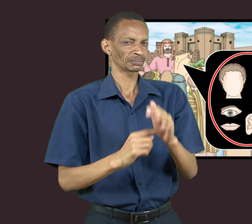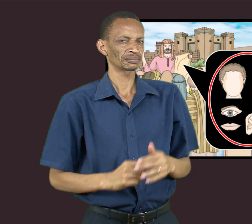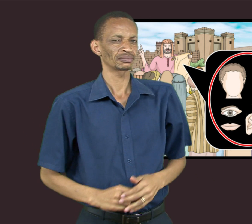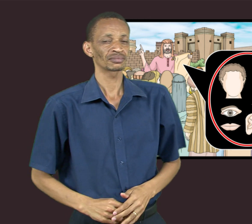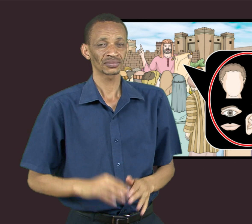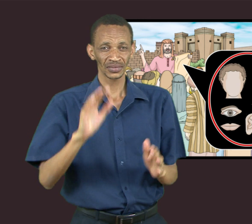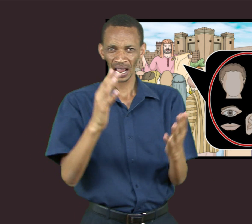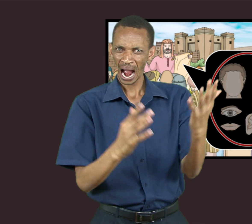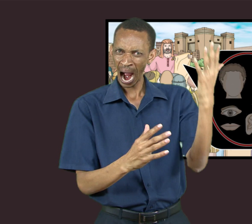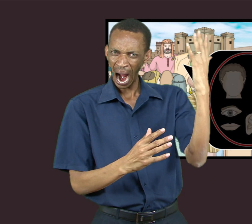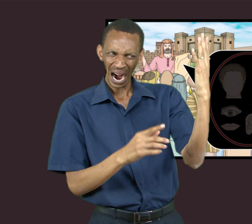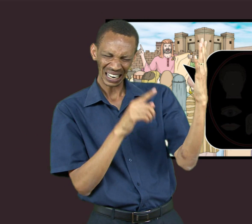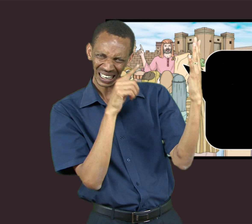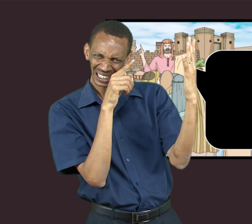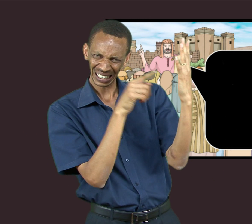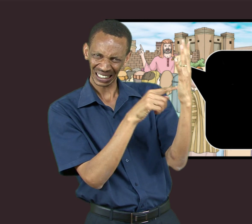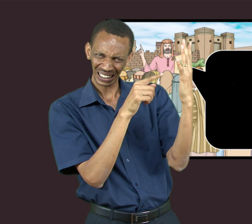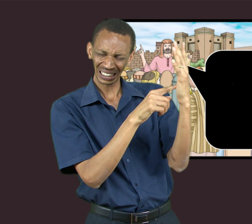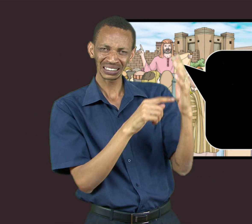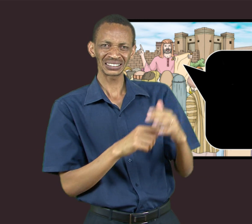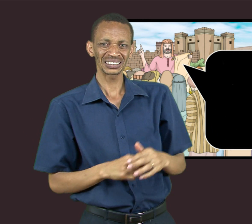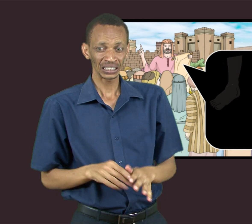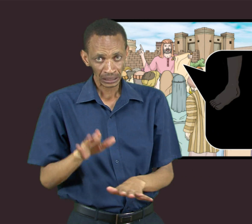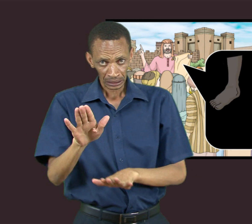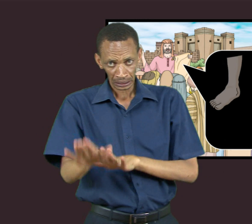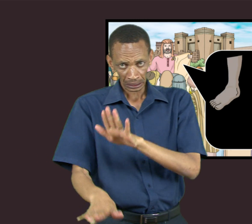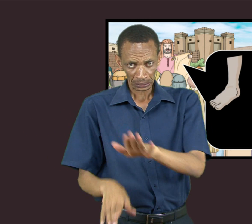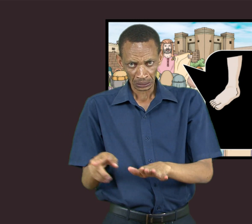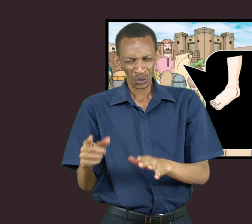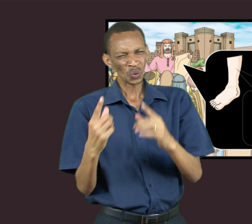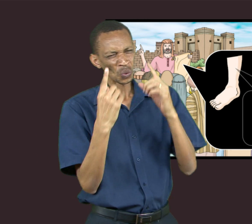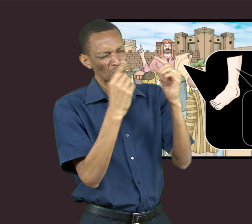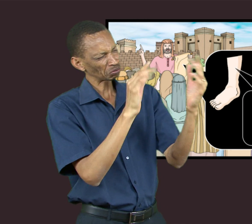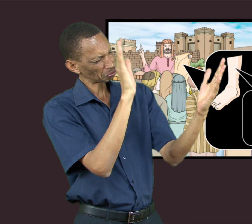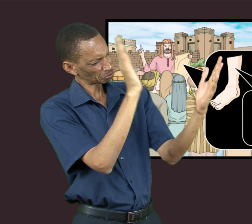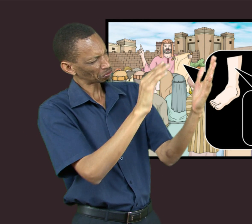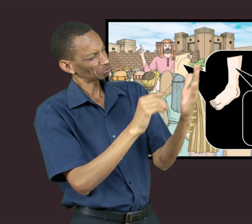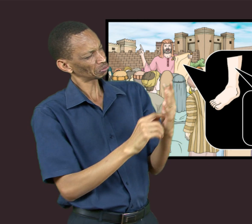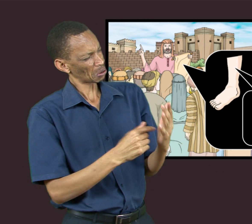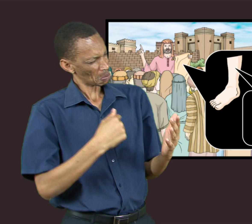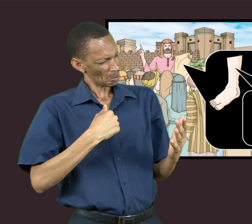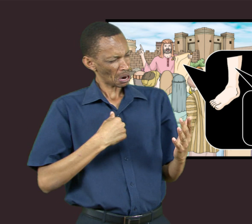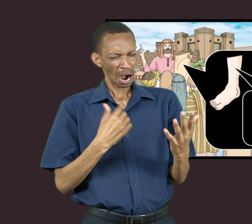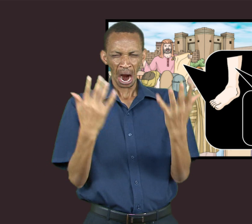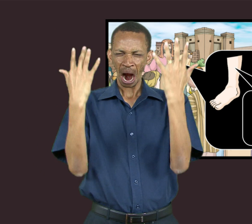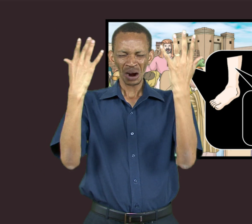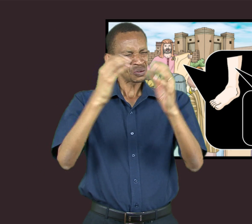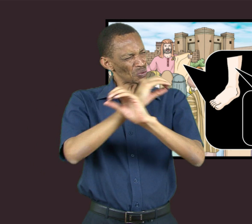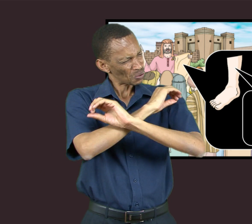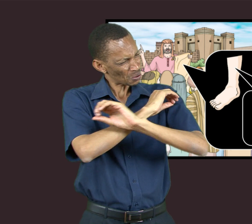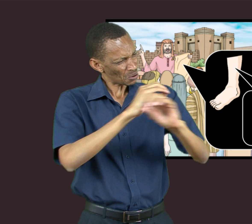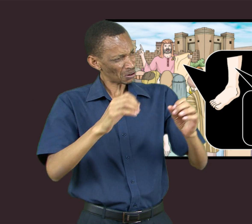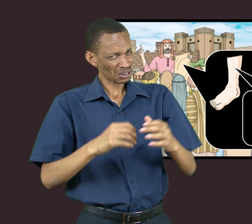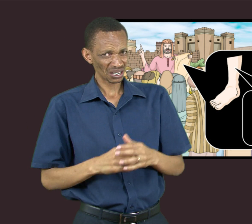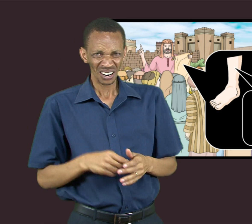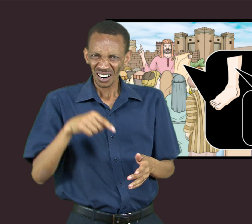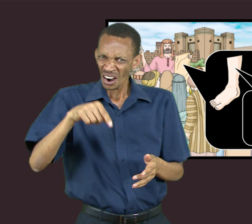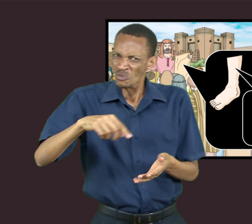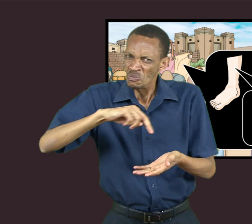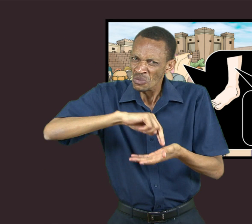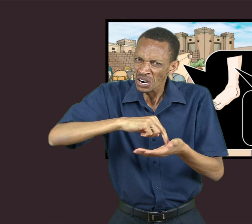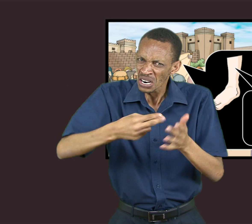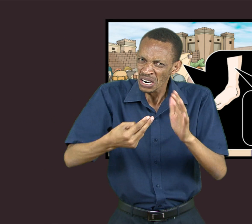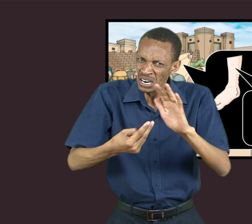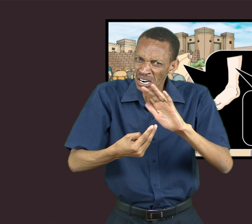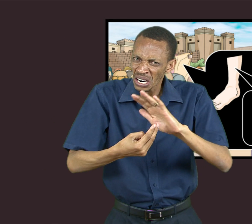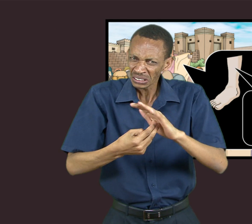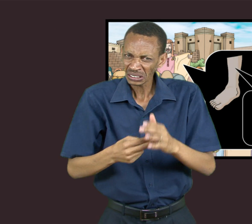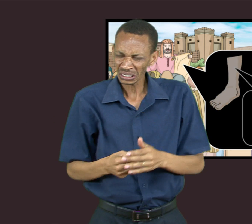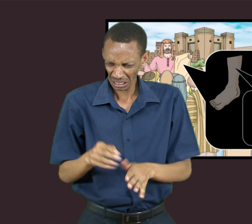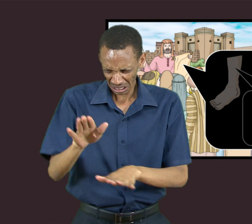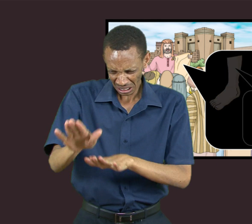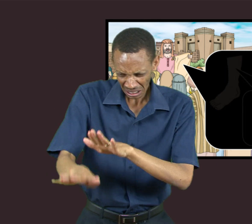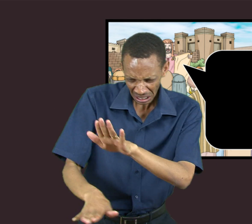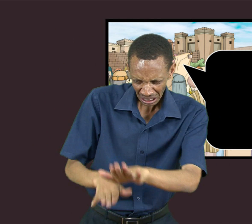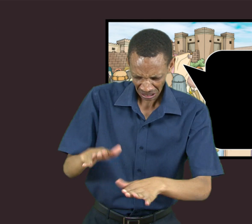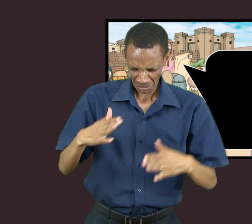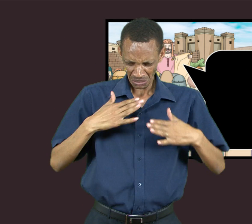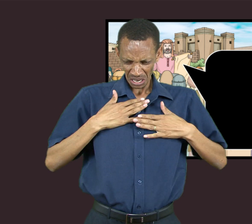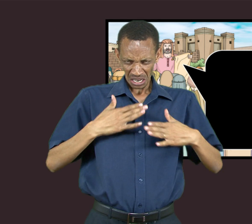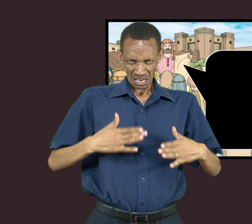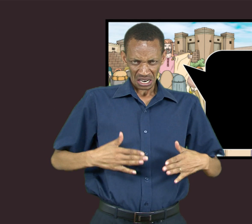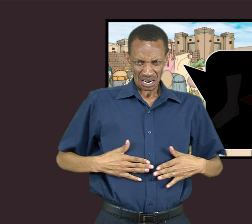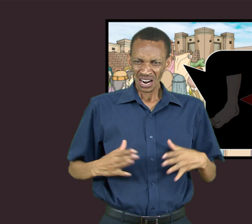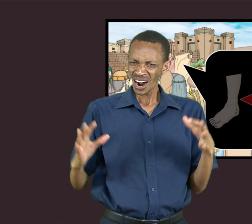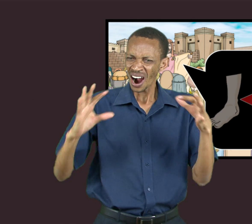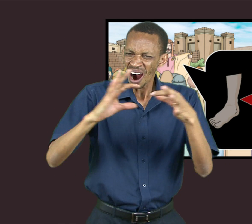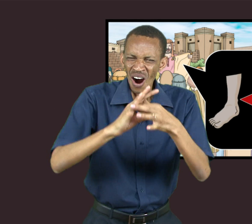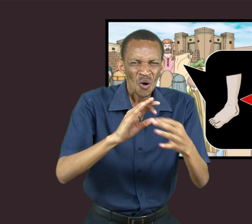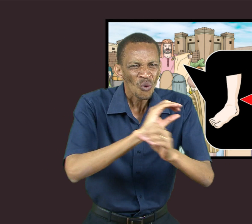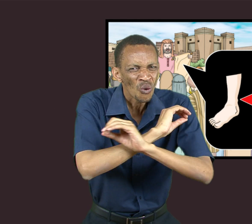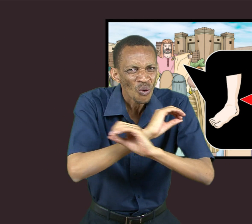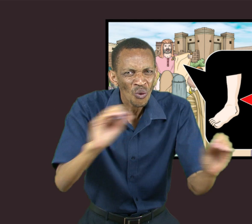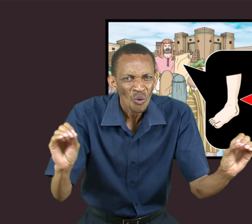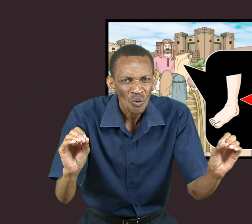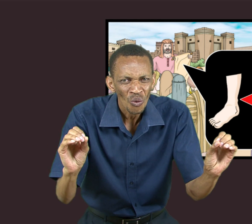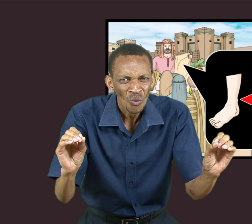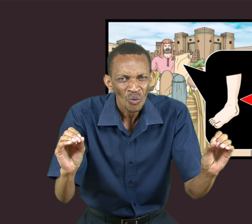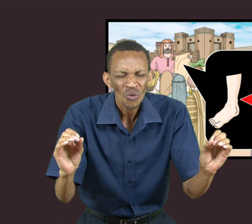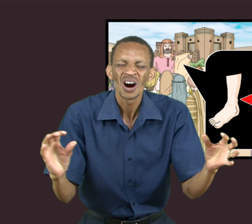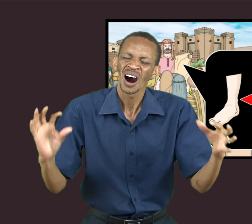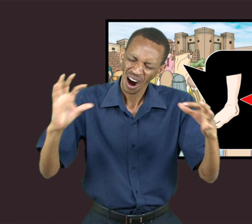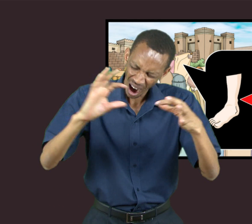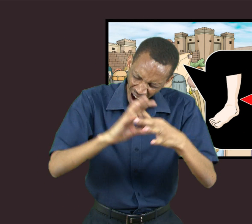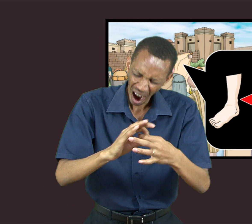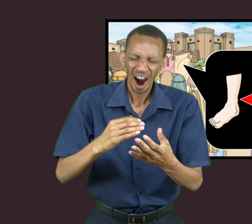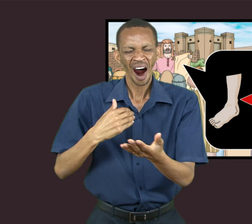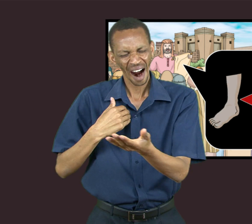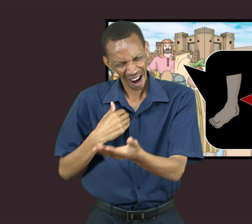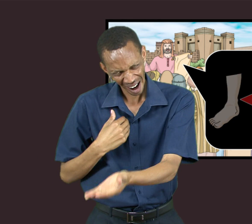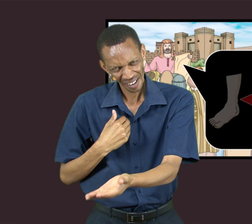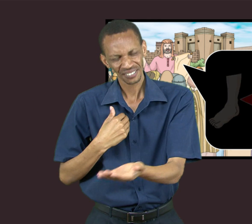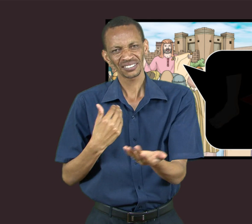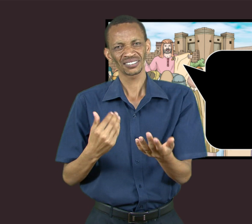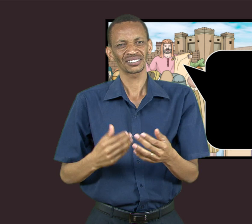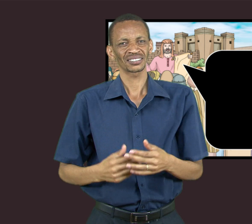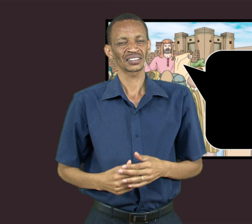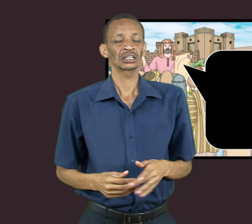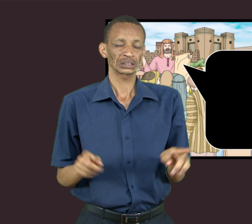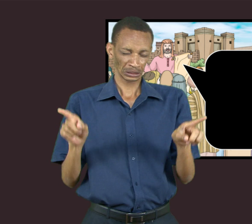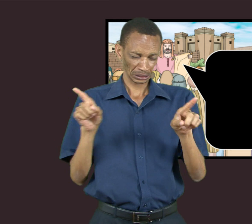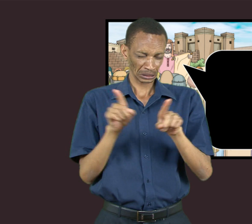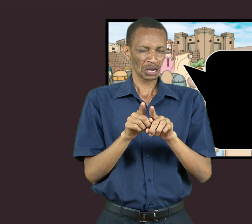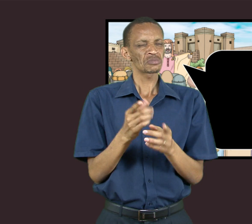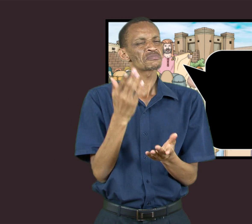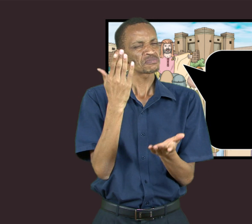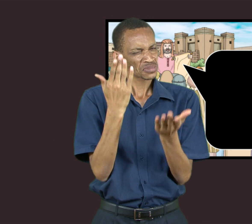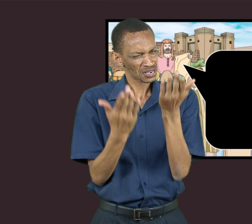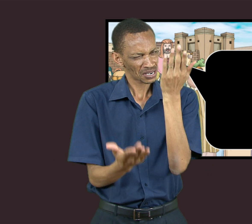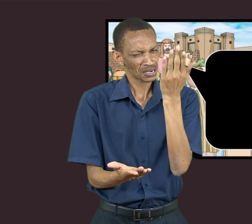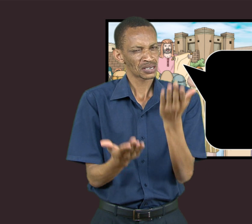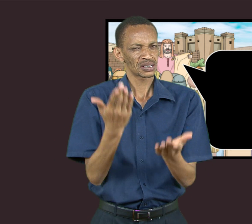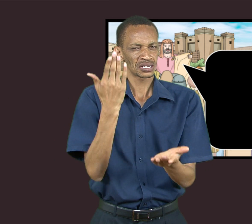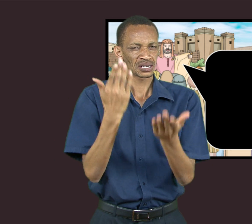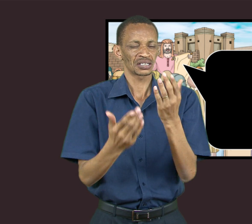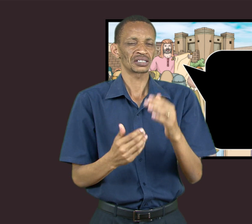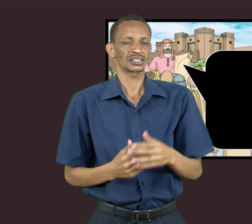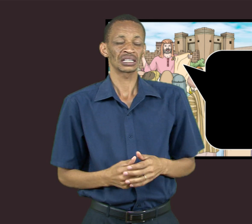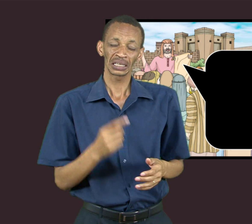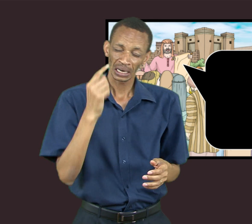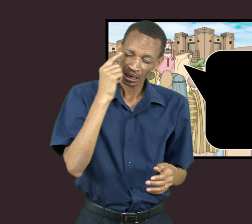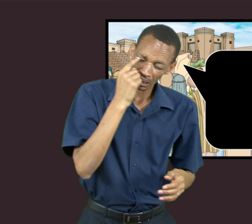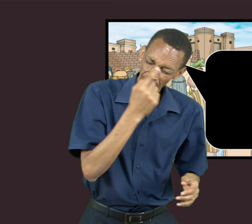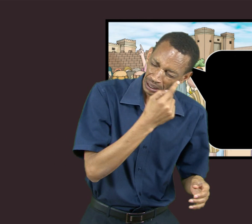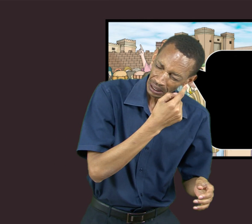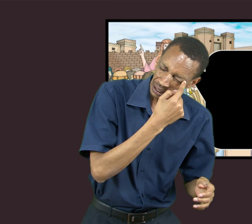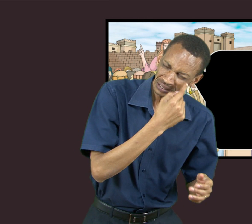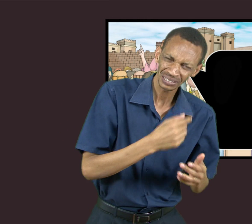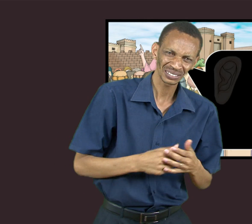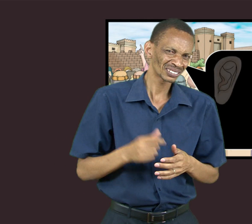If the foot should say, “Because I am not a hand, I do not belong to the body,” that would not make it any less a part of the body.